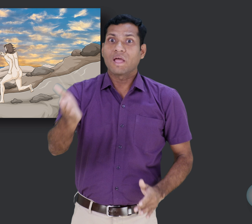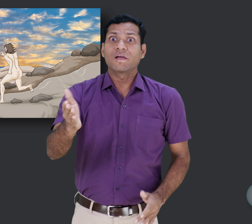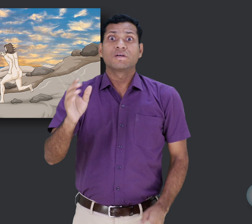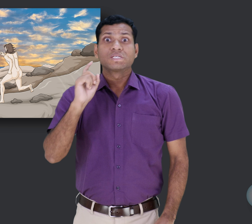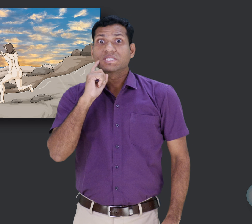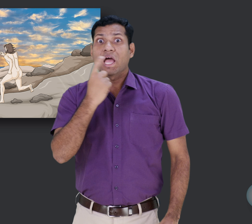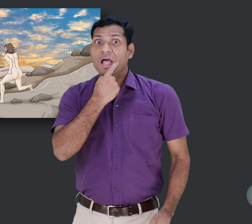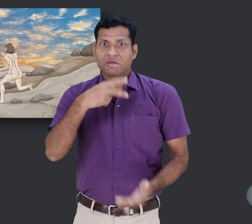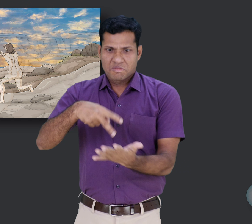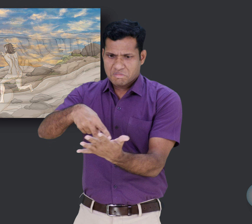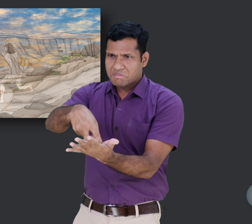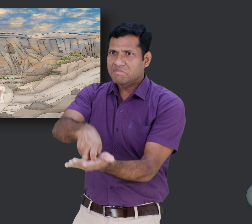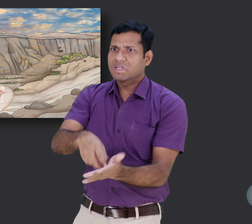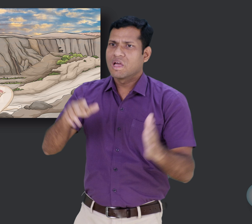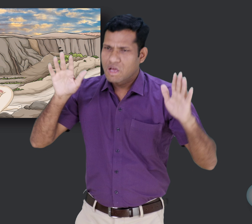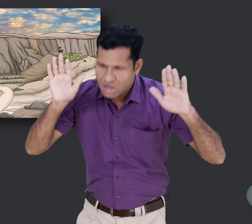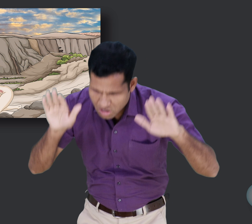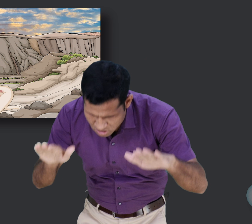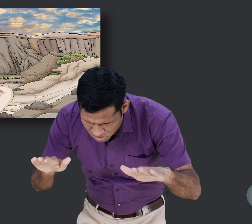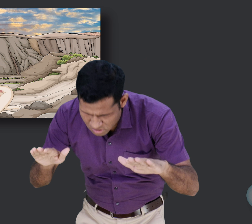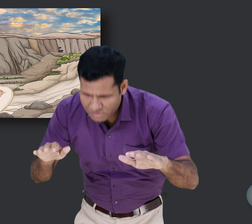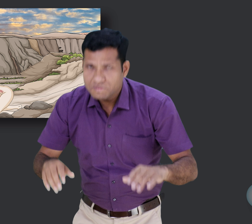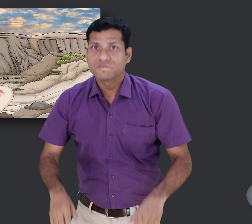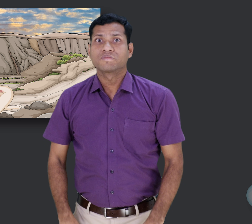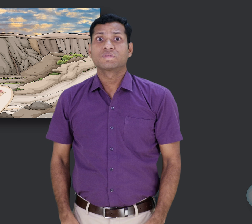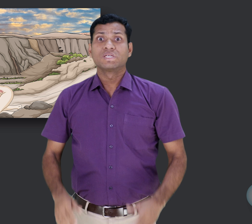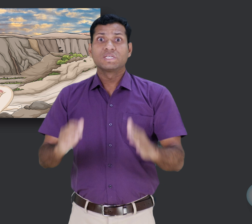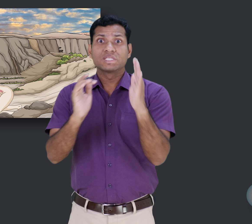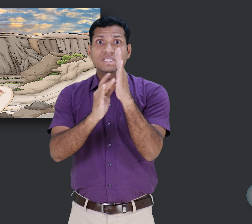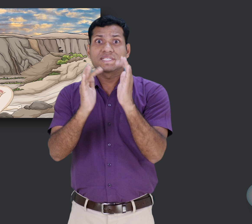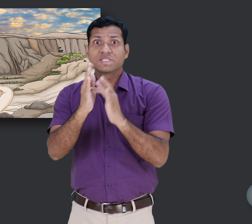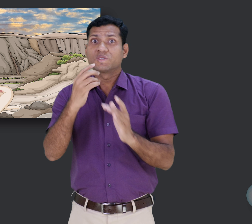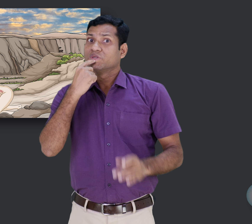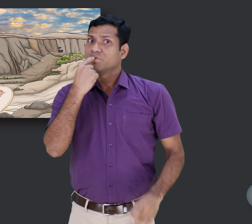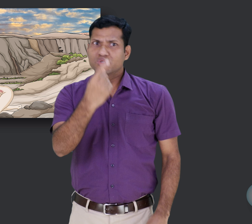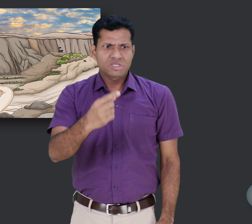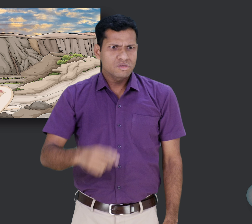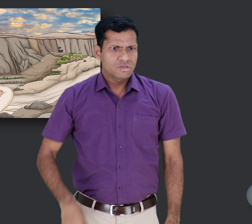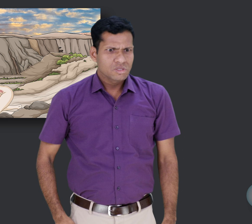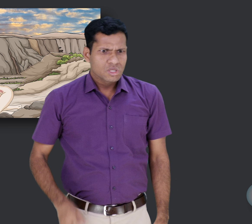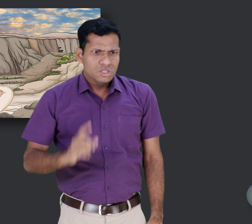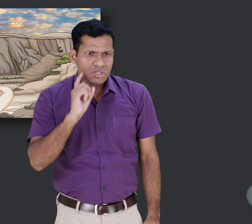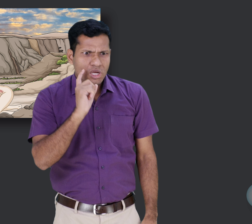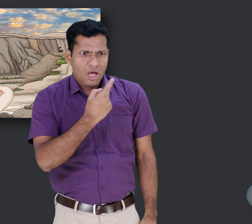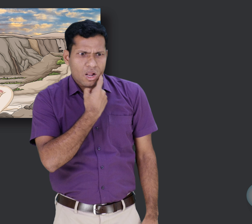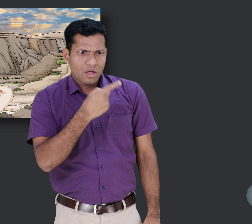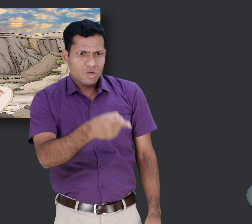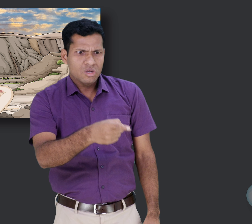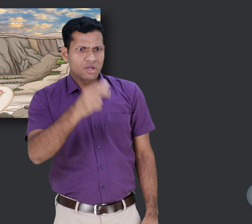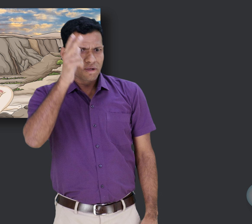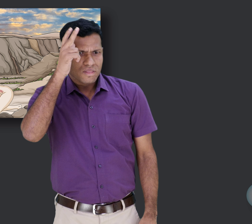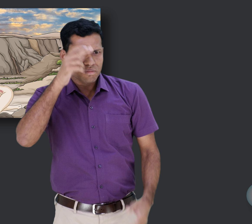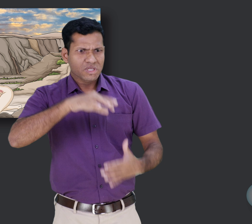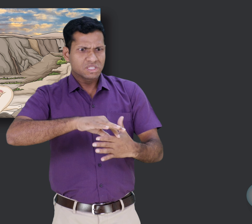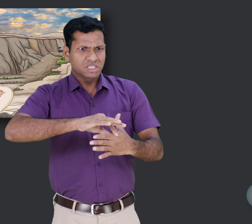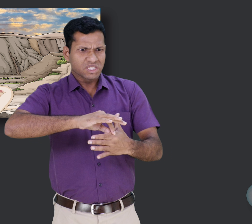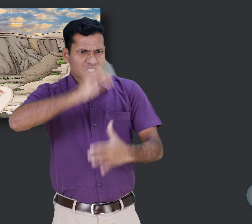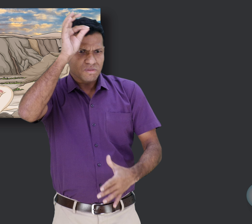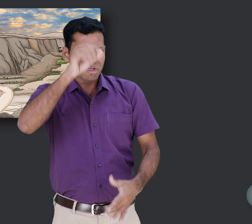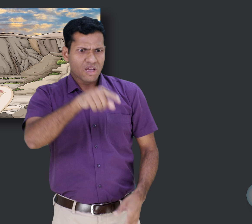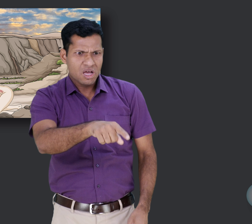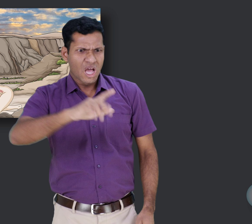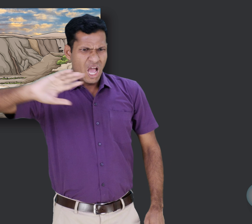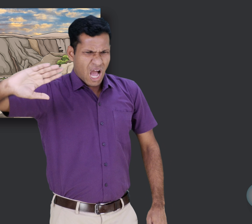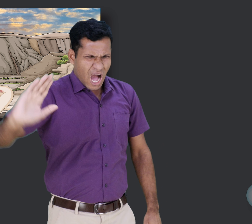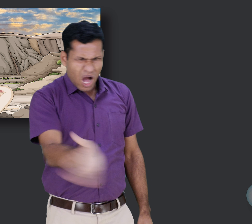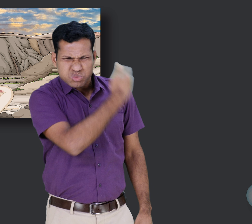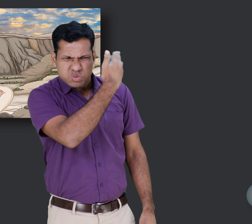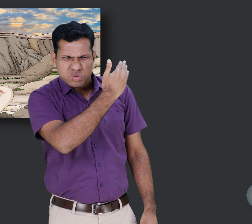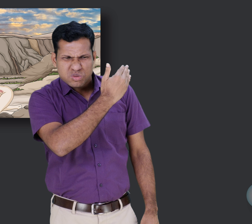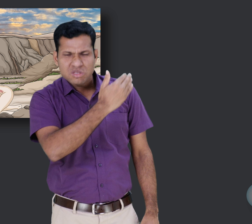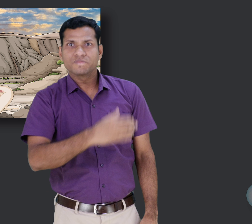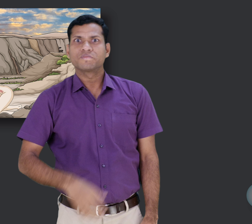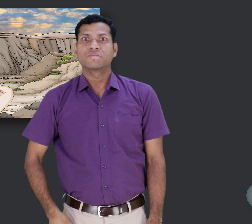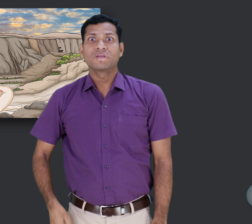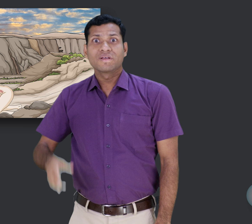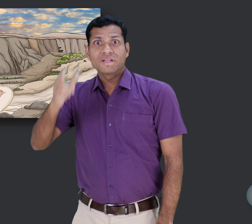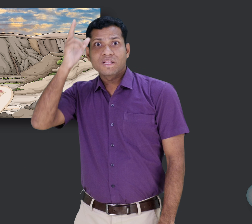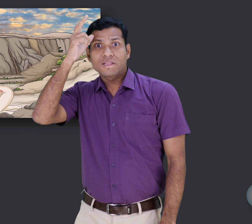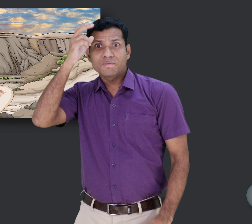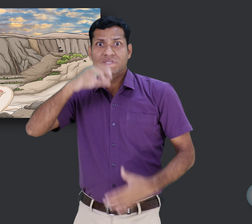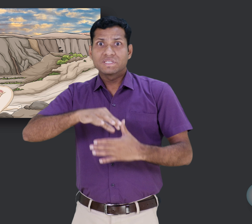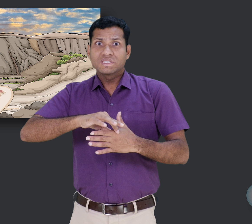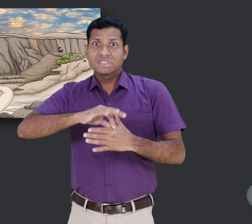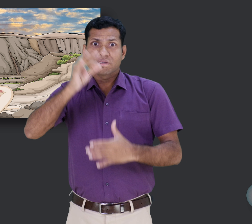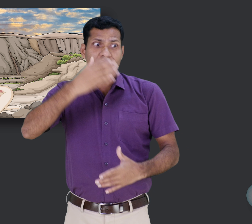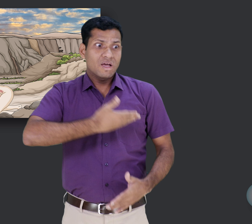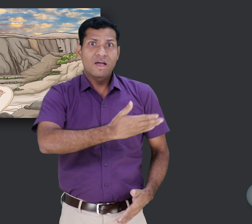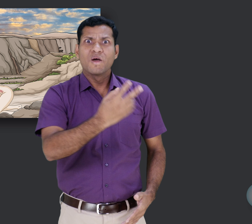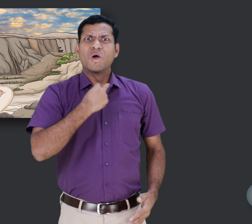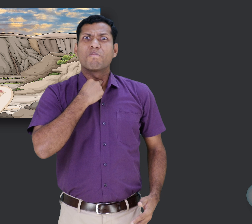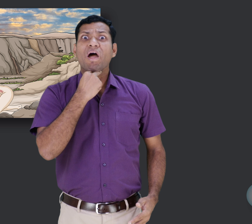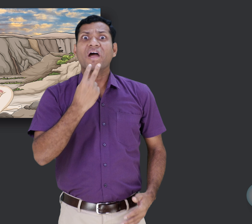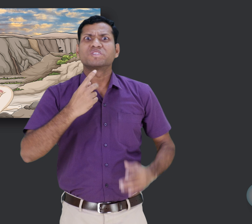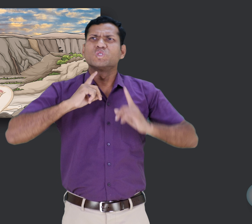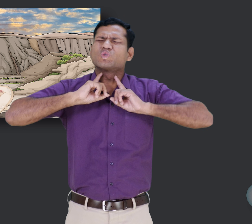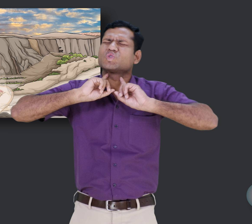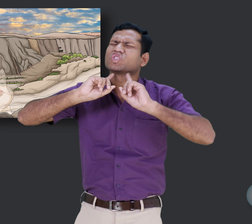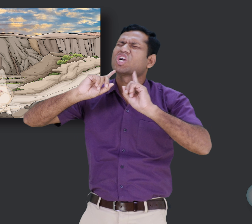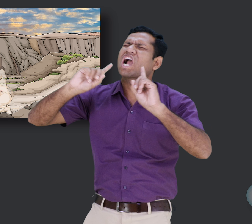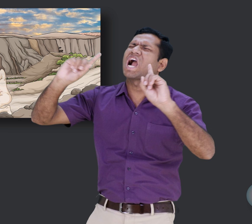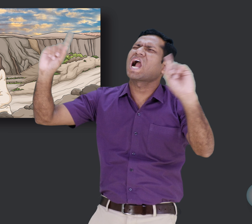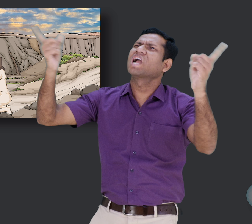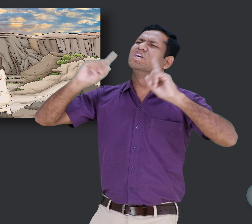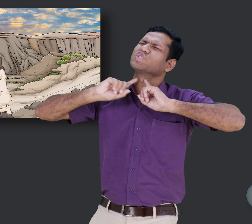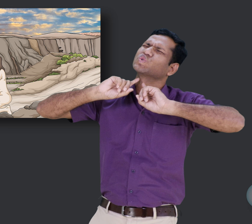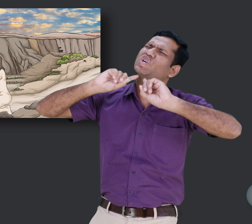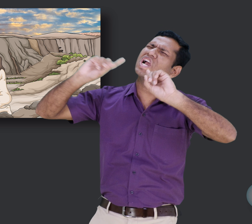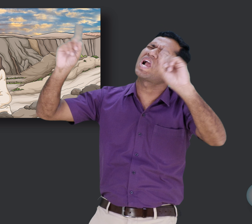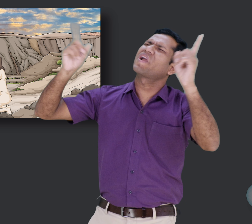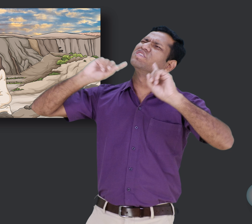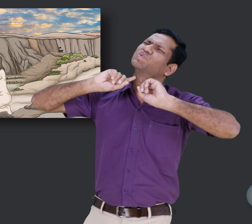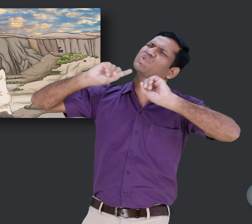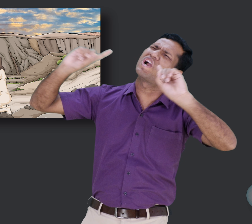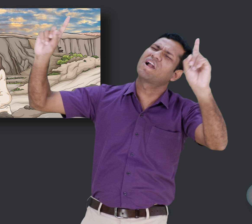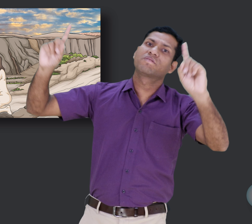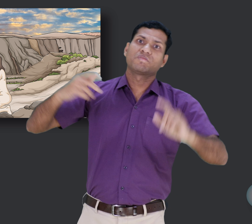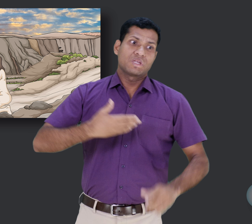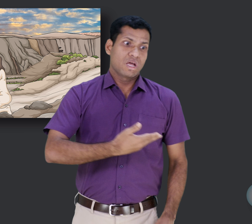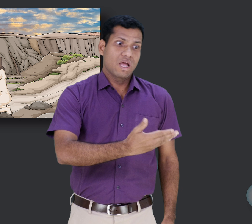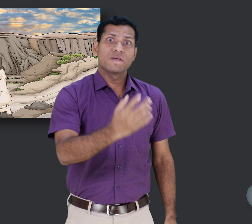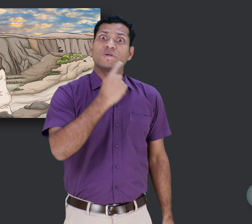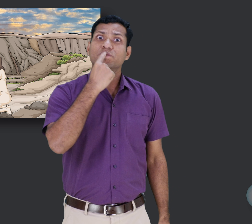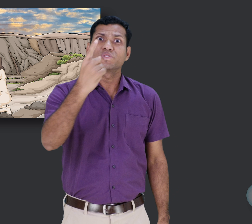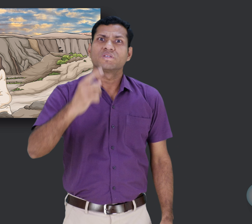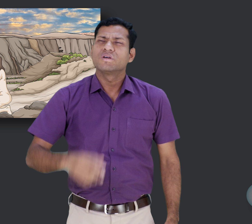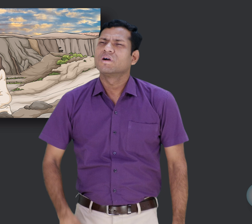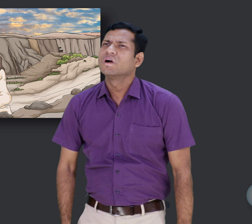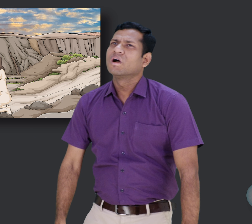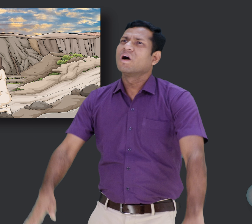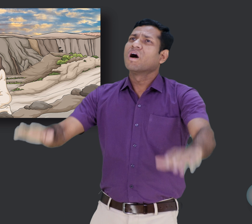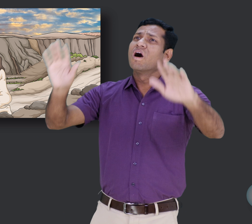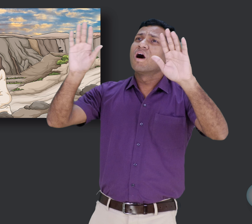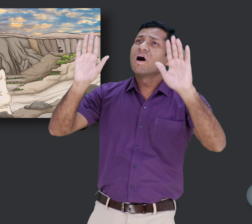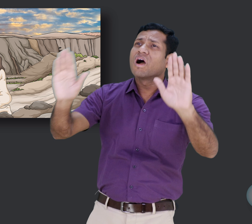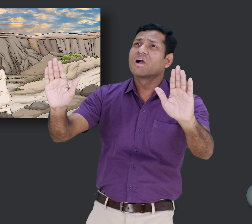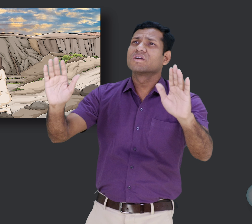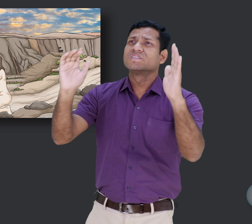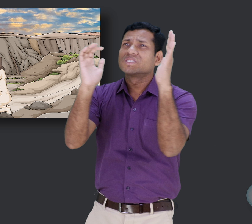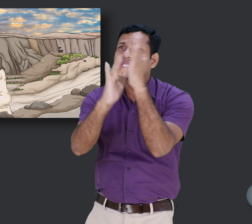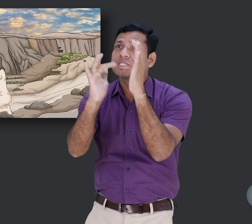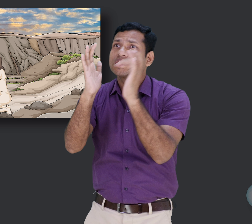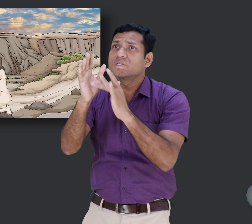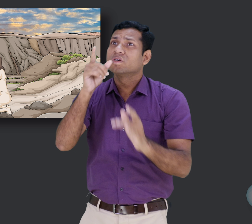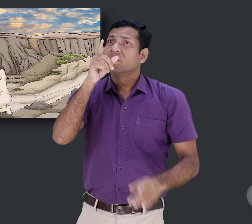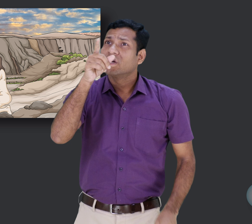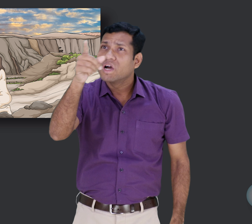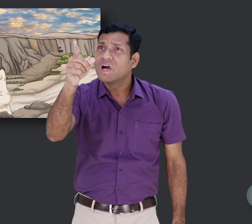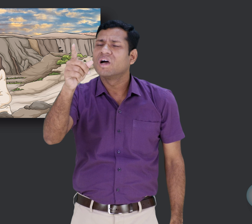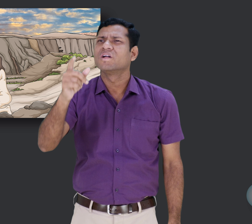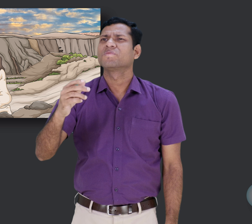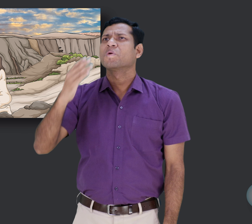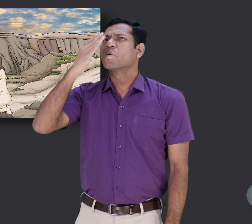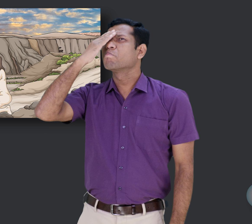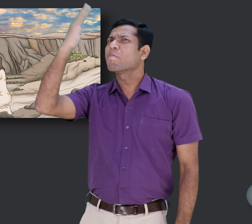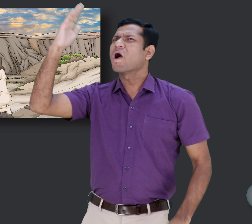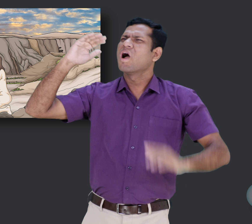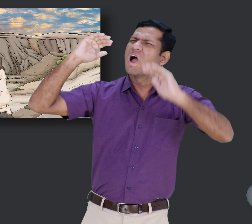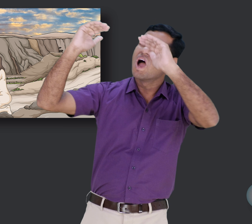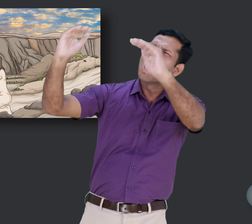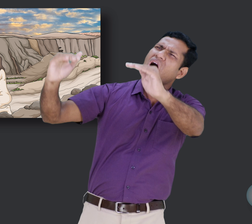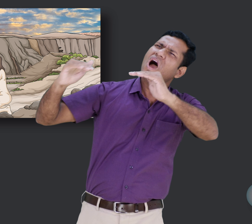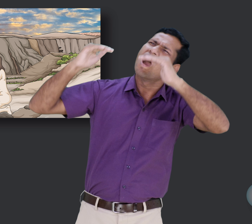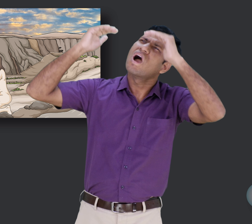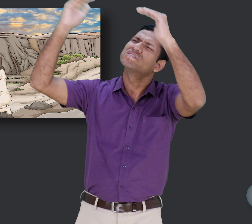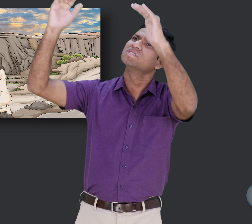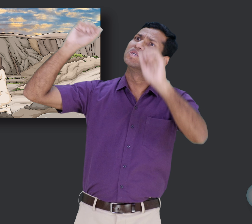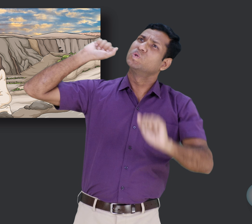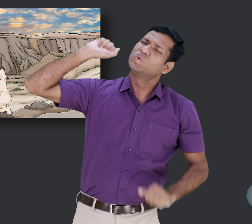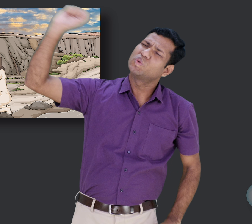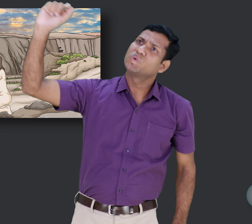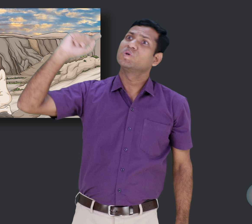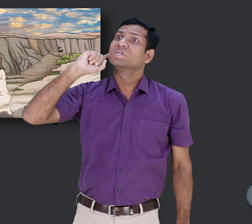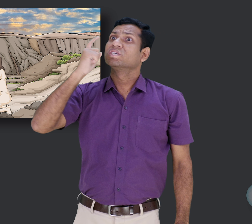And he shouted in a loud voice, “What do You want with me, Jesus, Son of the Most High God?